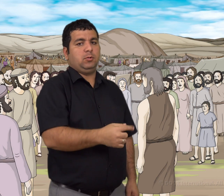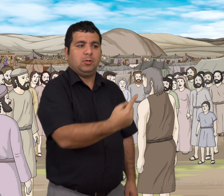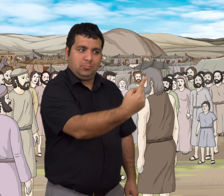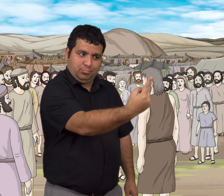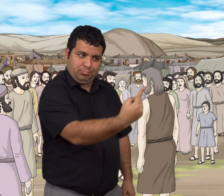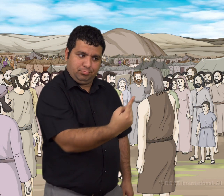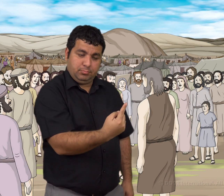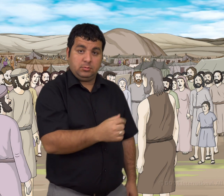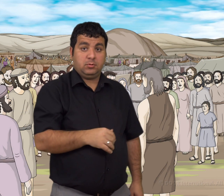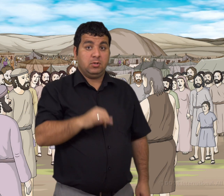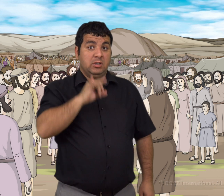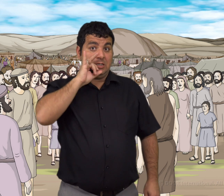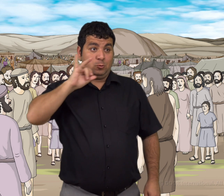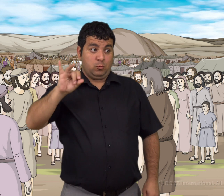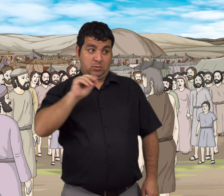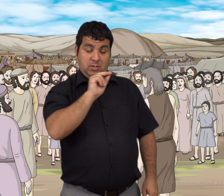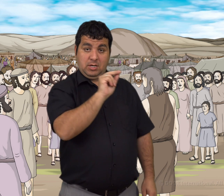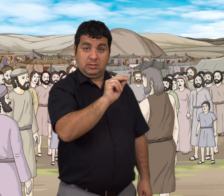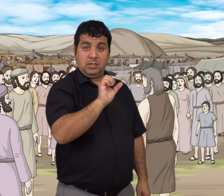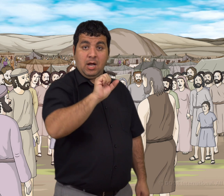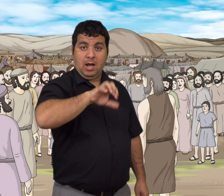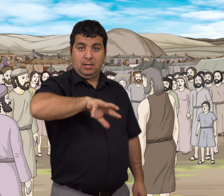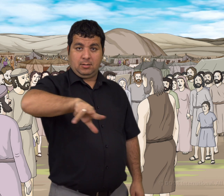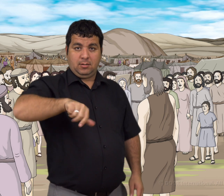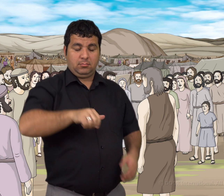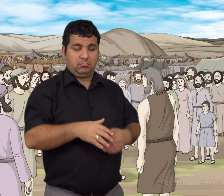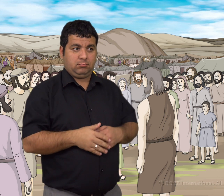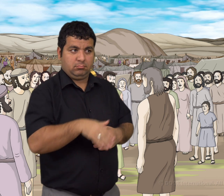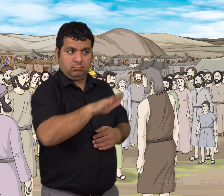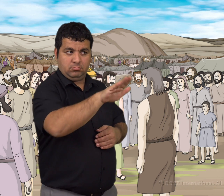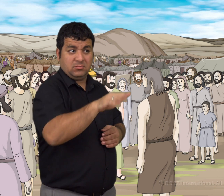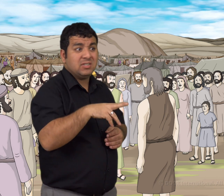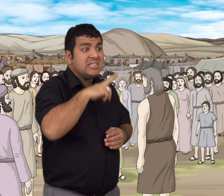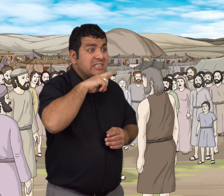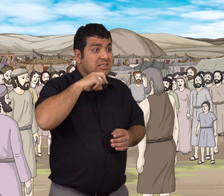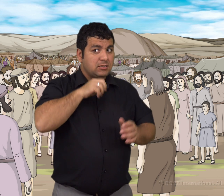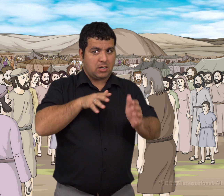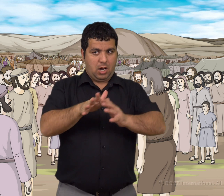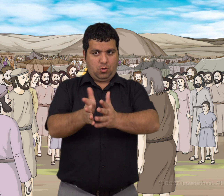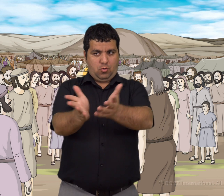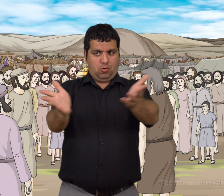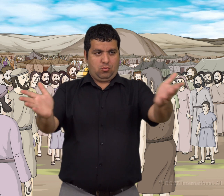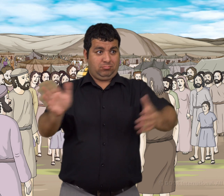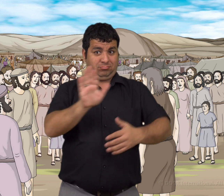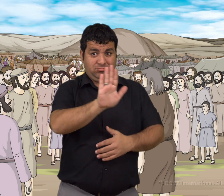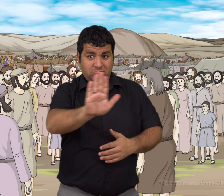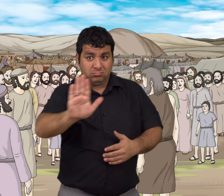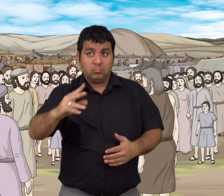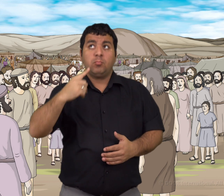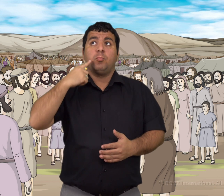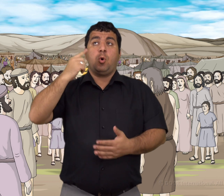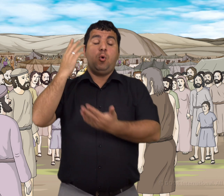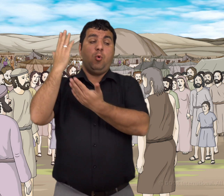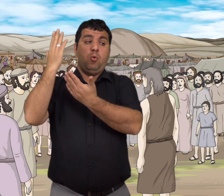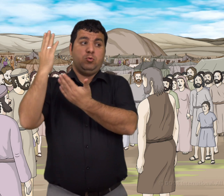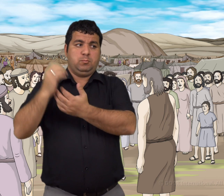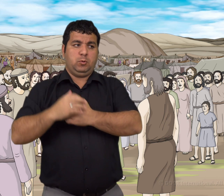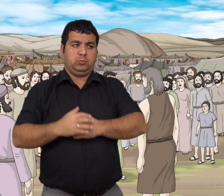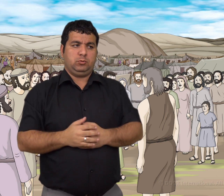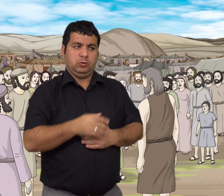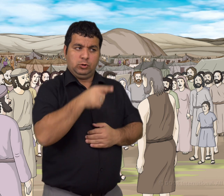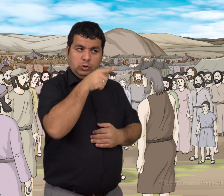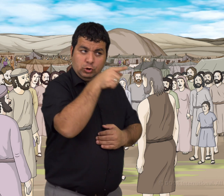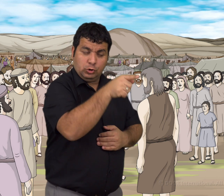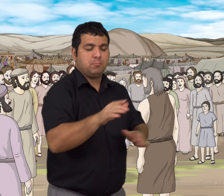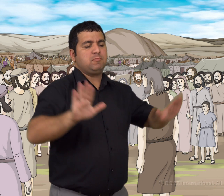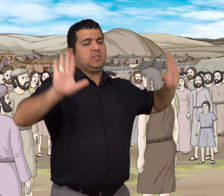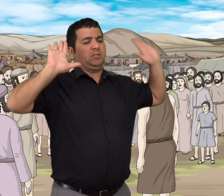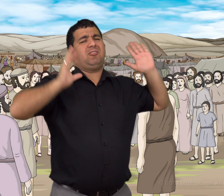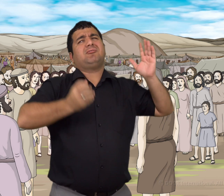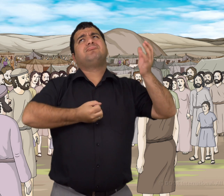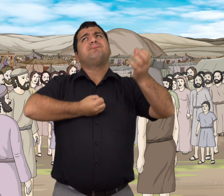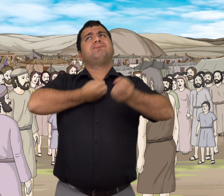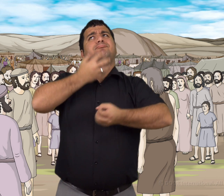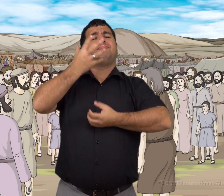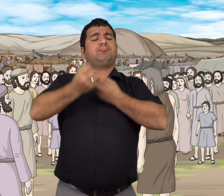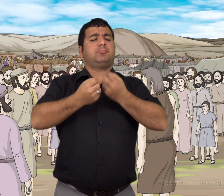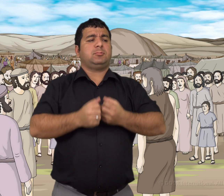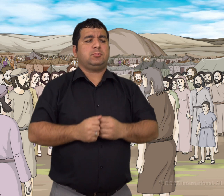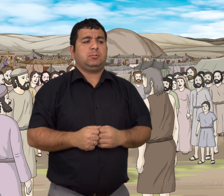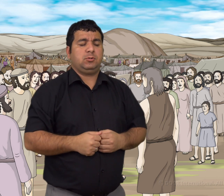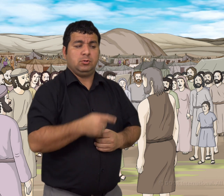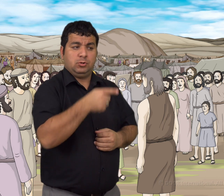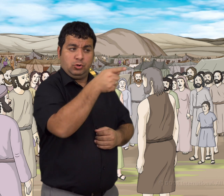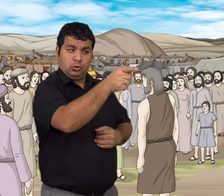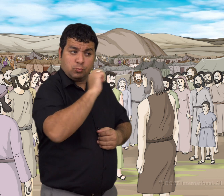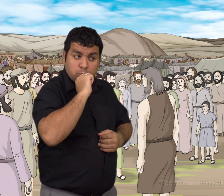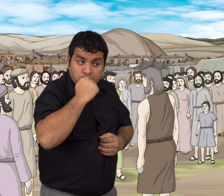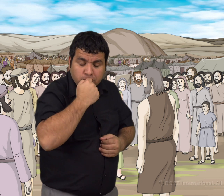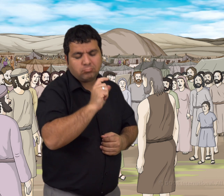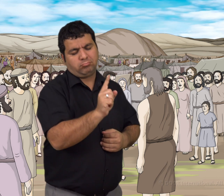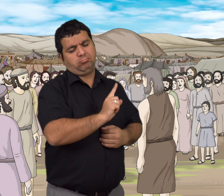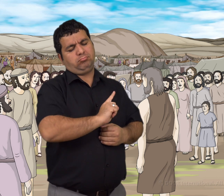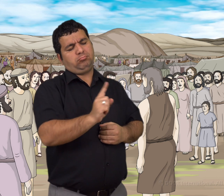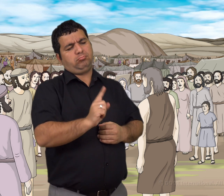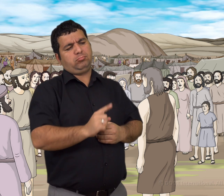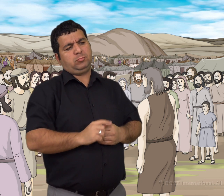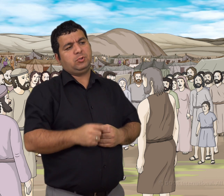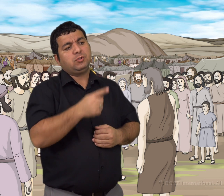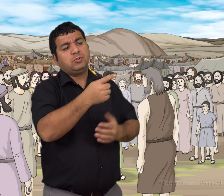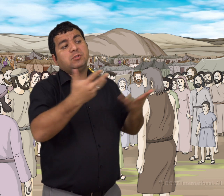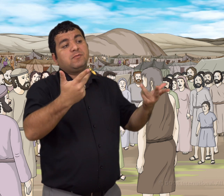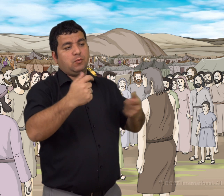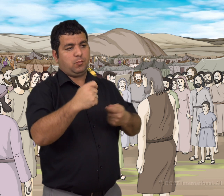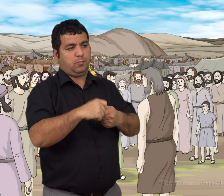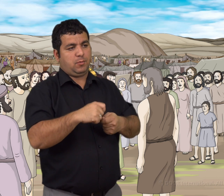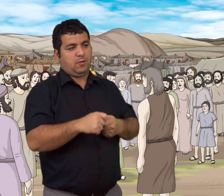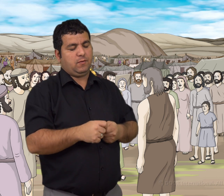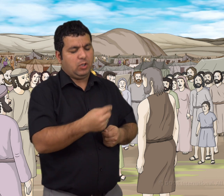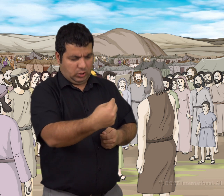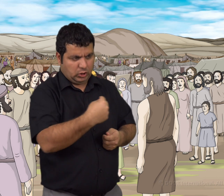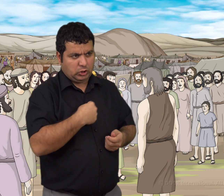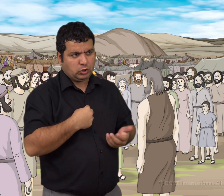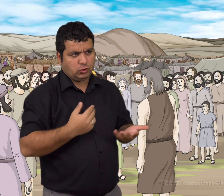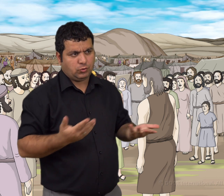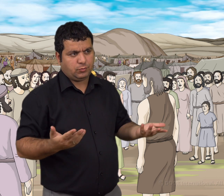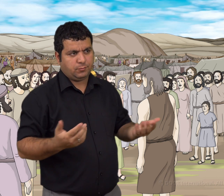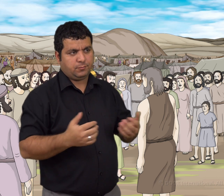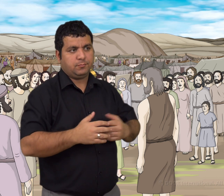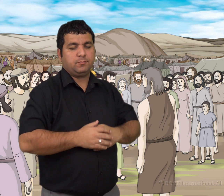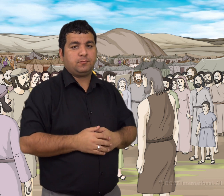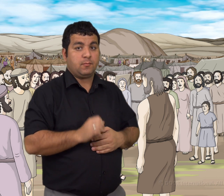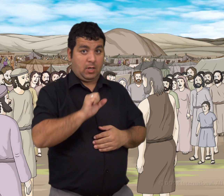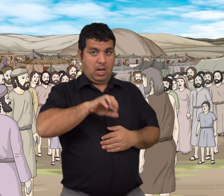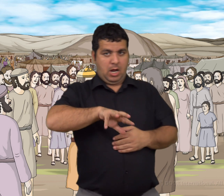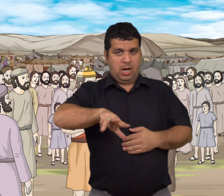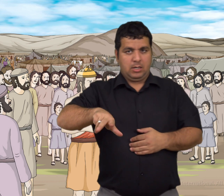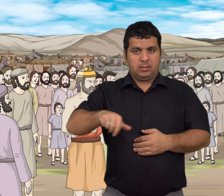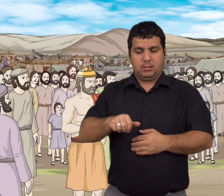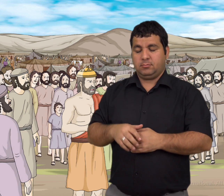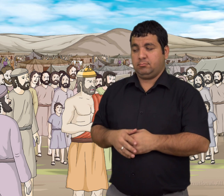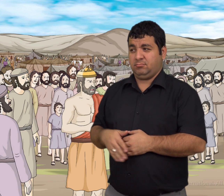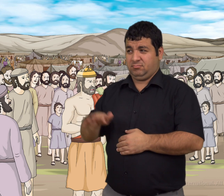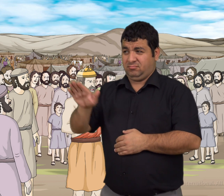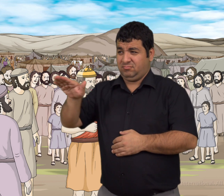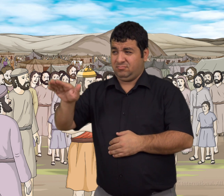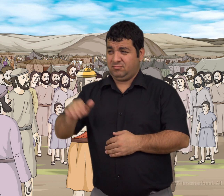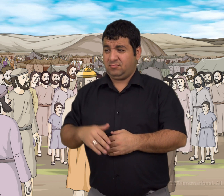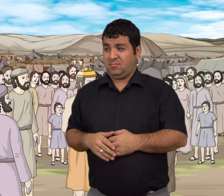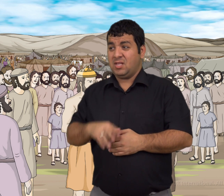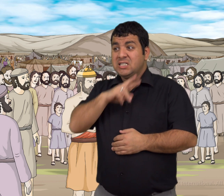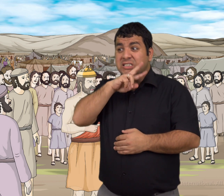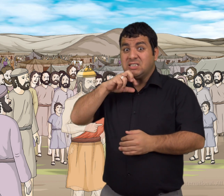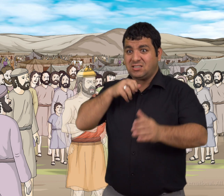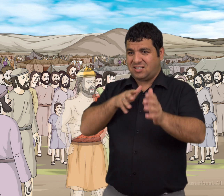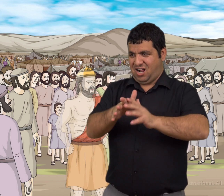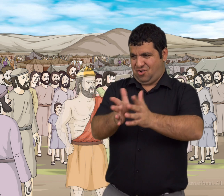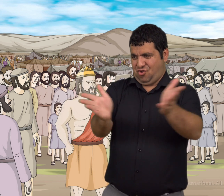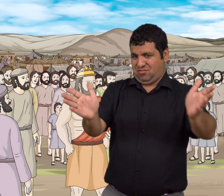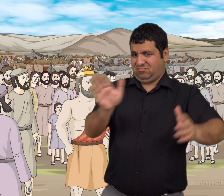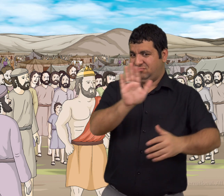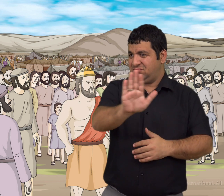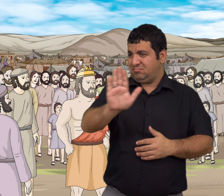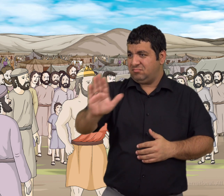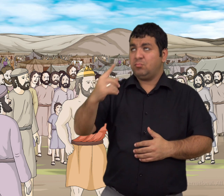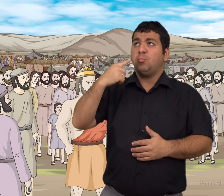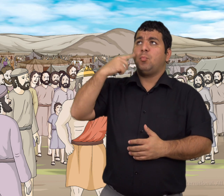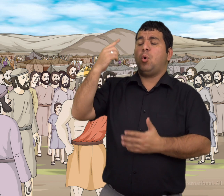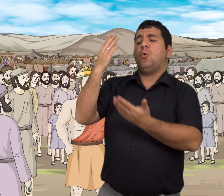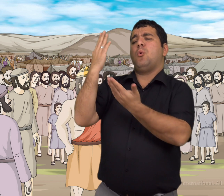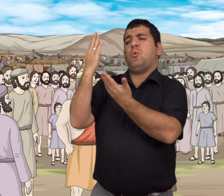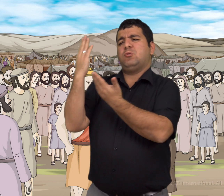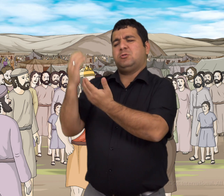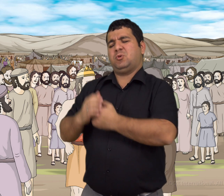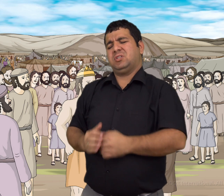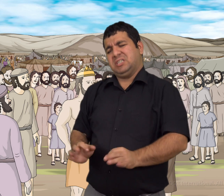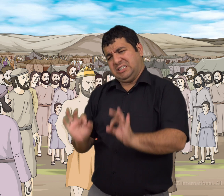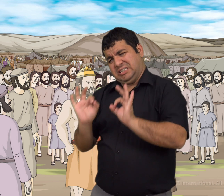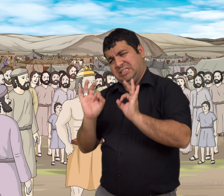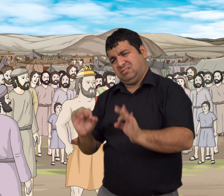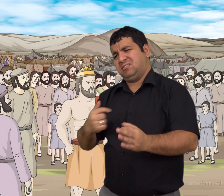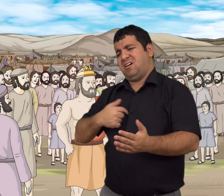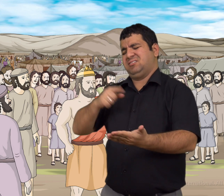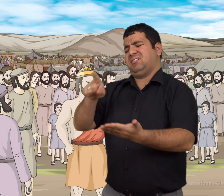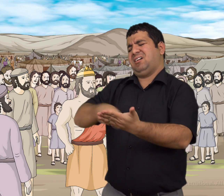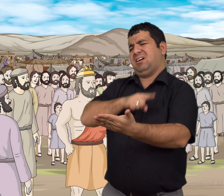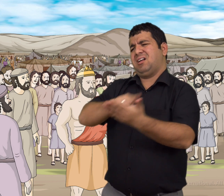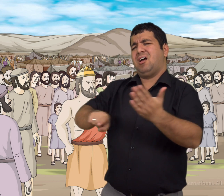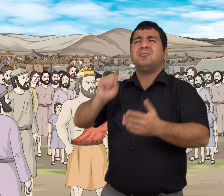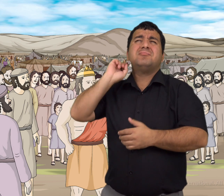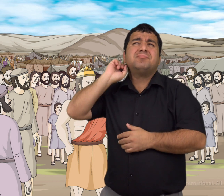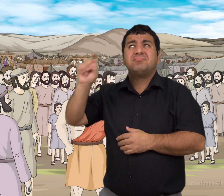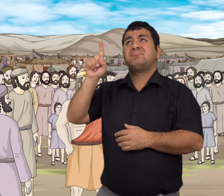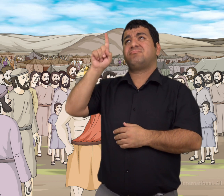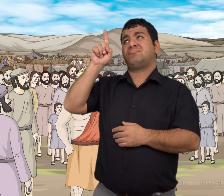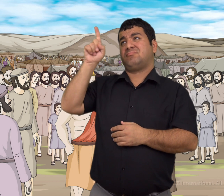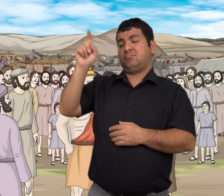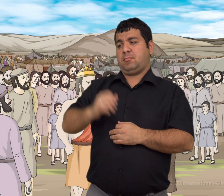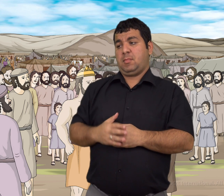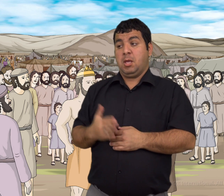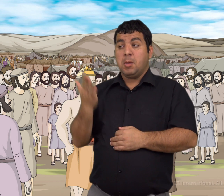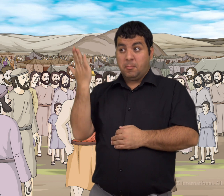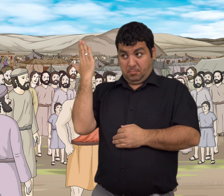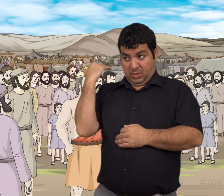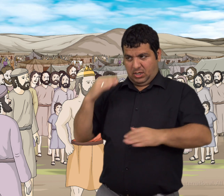So Joshua said to Achan, “My son, give glory to the LORD, the God of Israel, and make a confession to Him. I urge you to tell me what you have done;